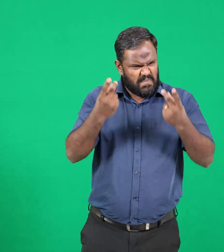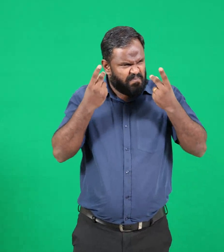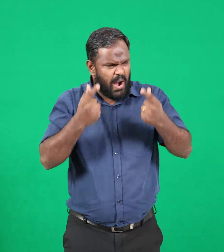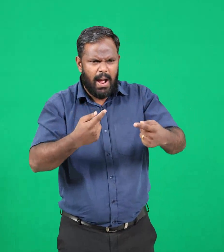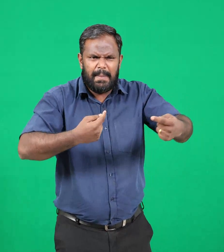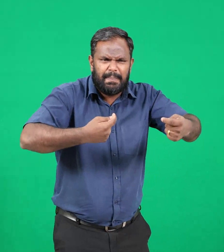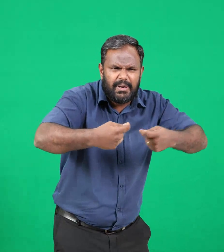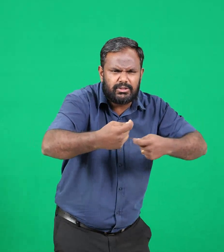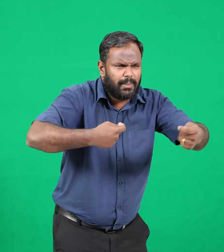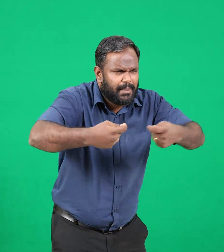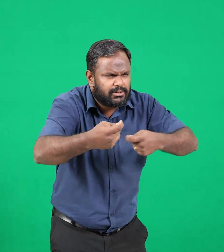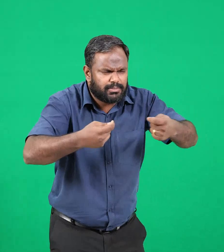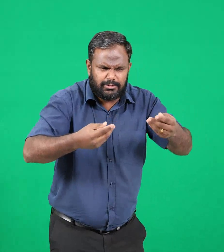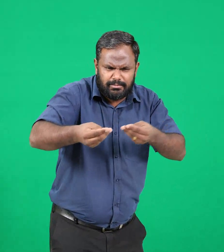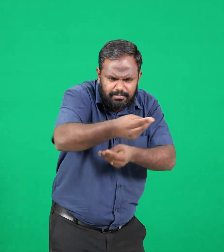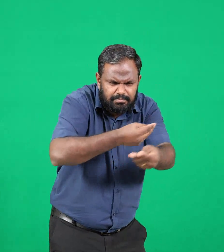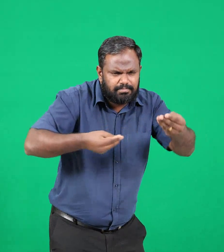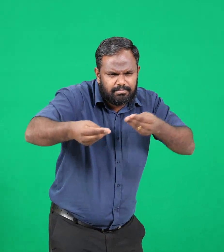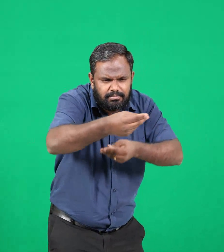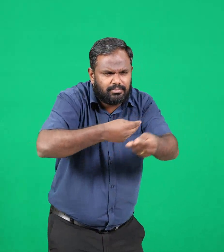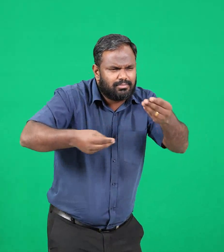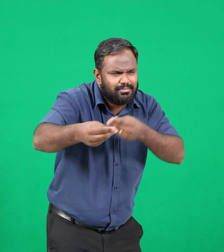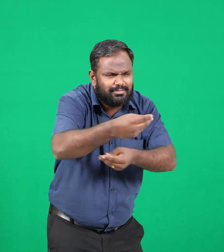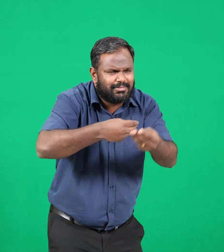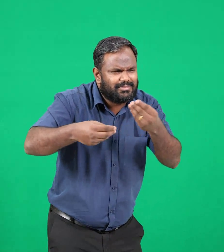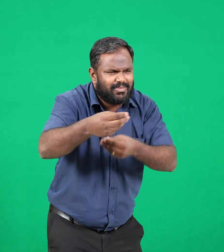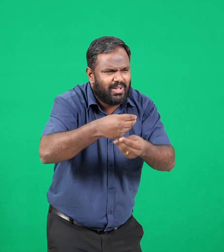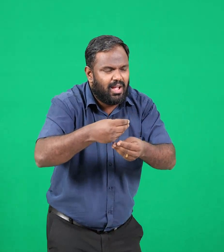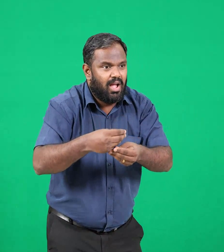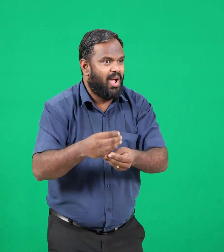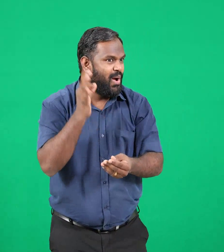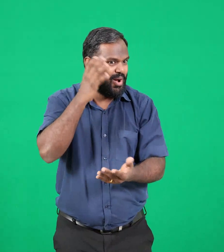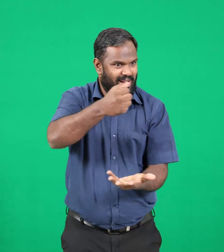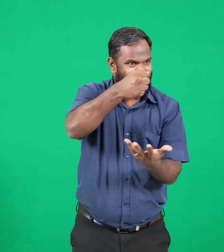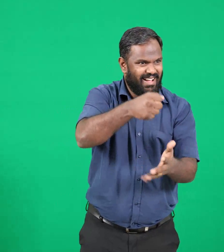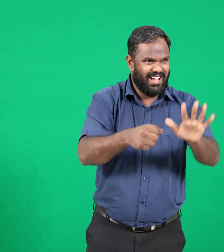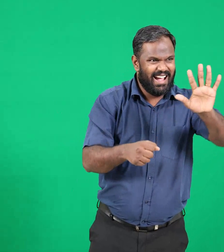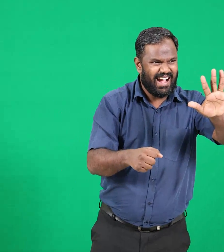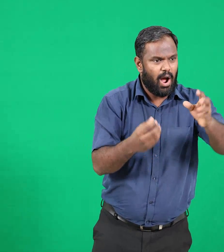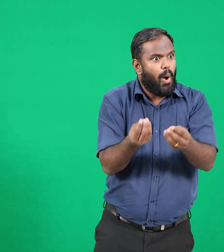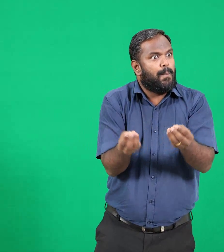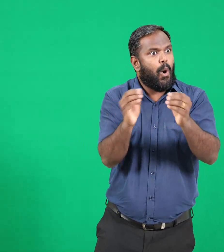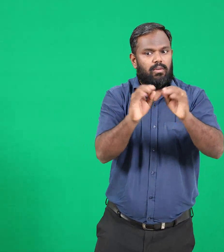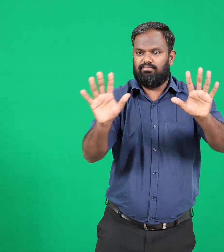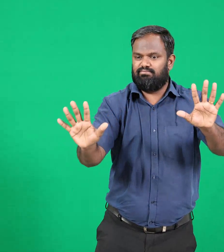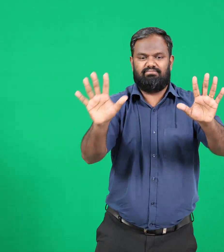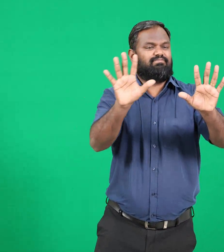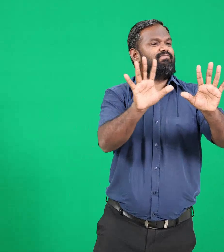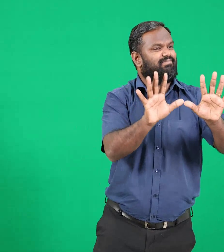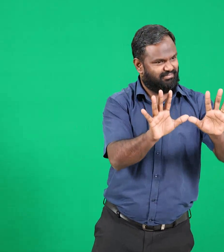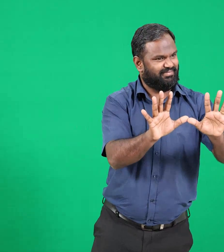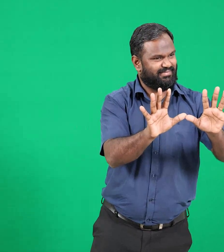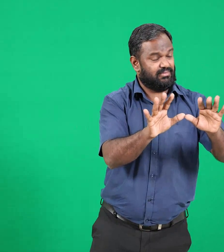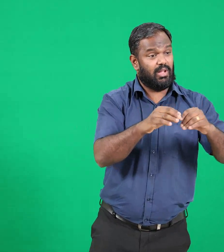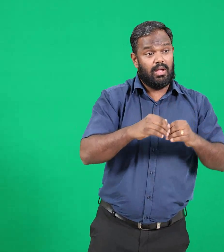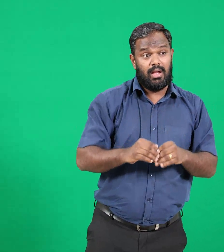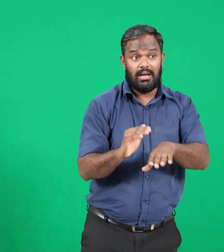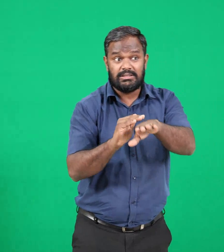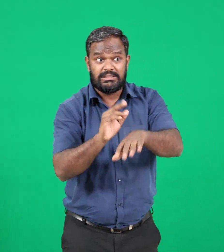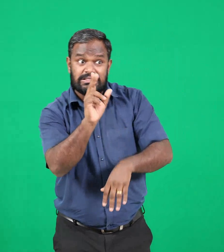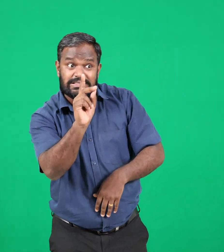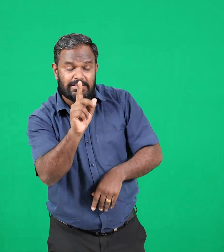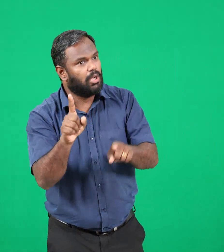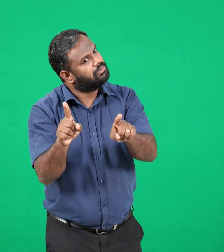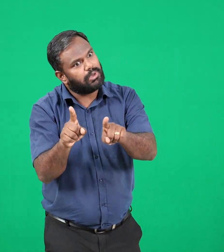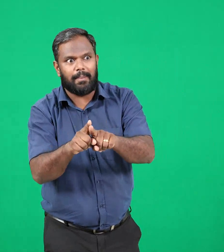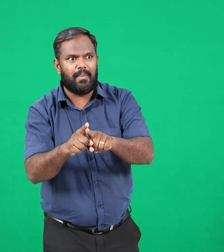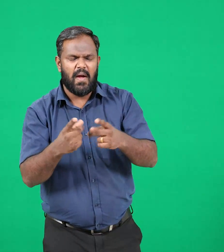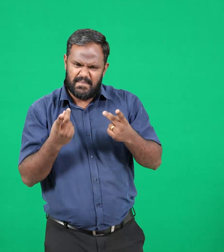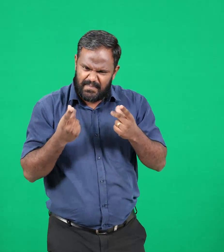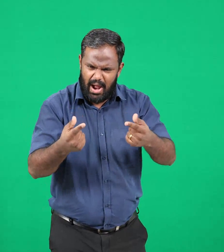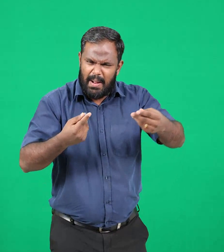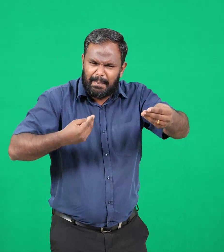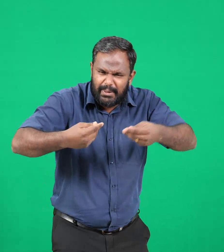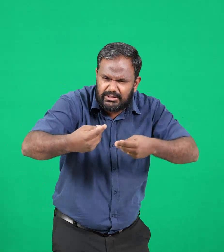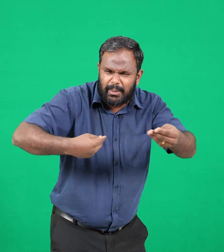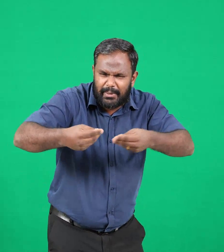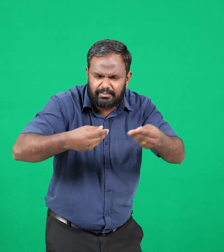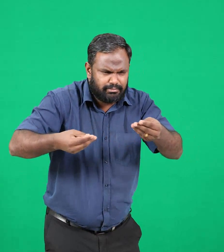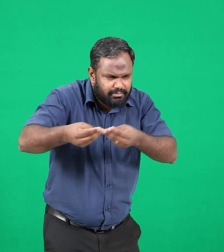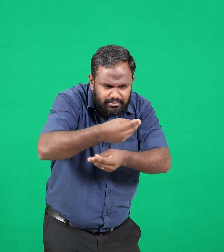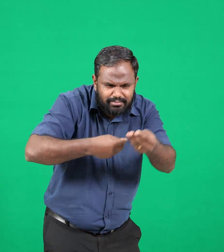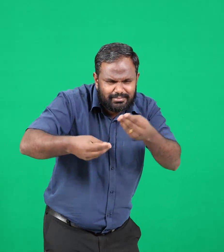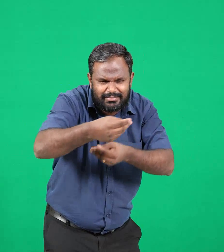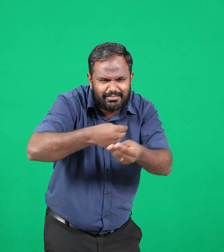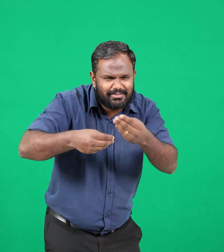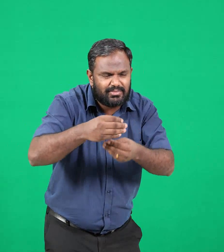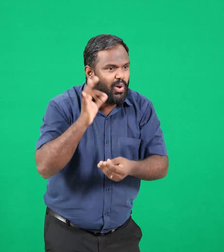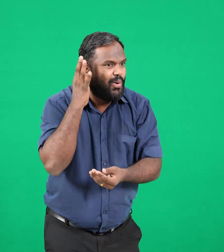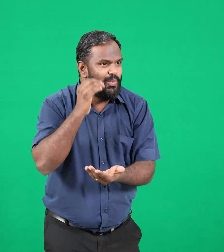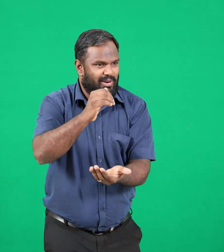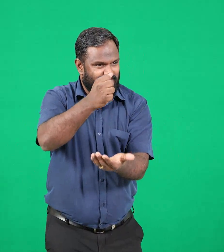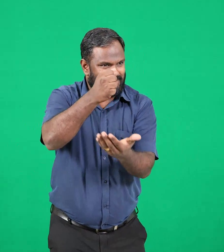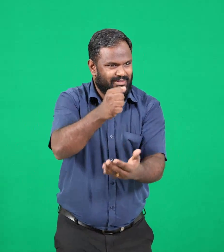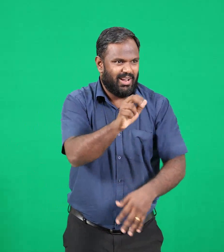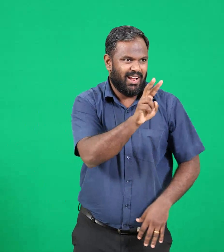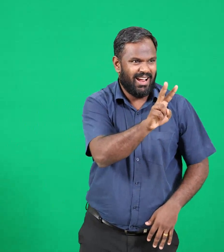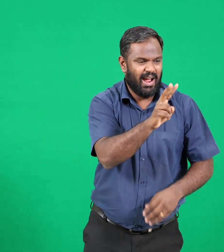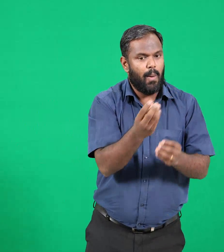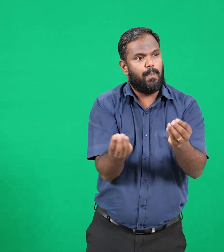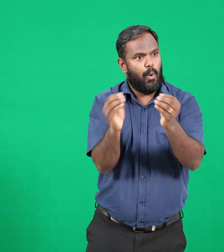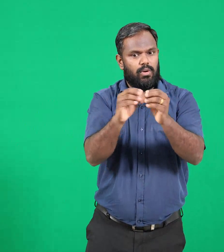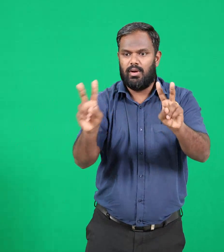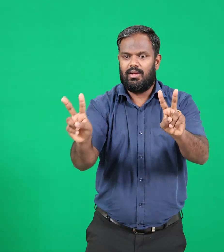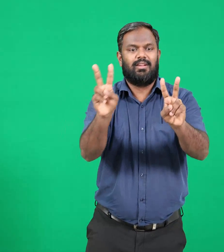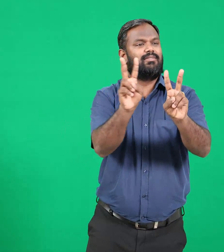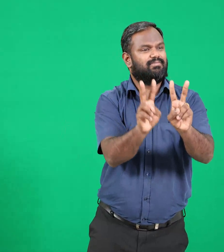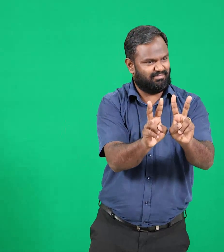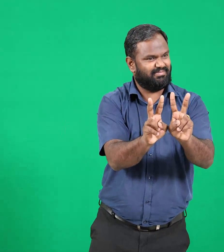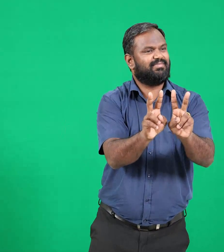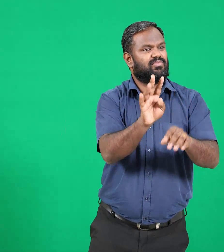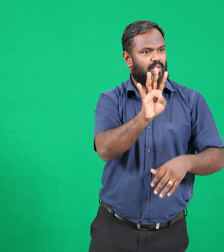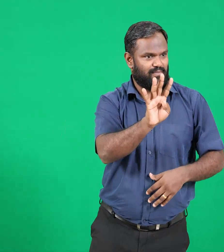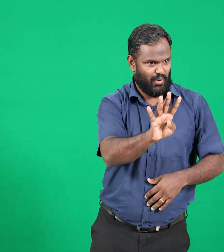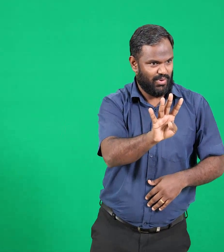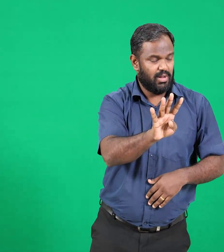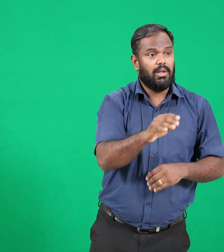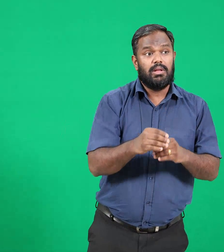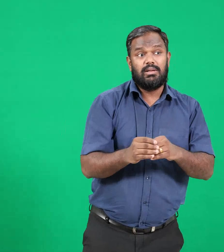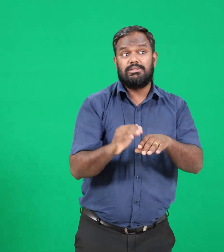Likewise, the one with the two talents gained two more.